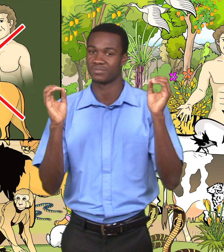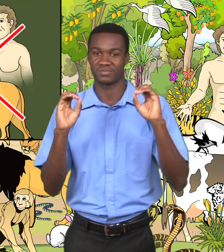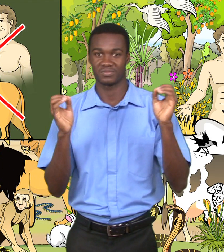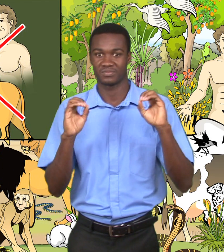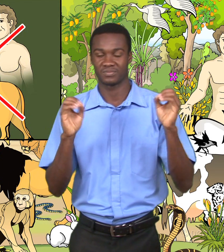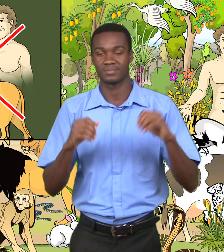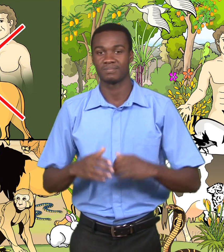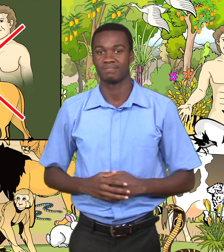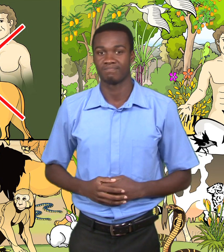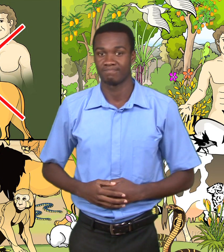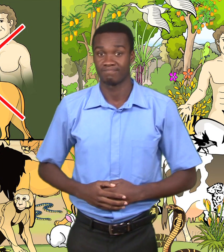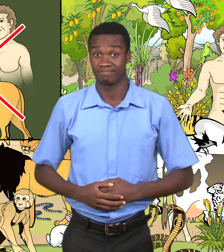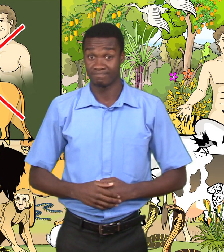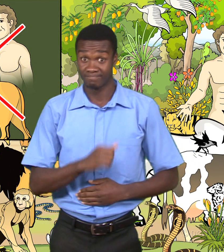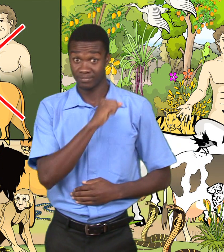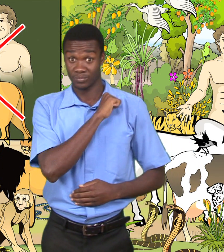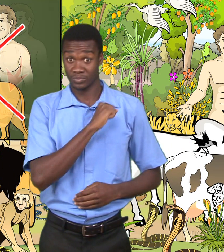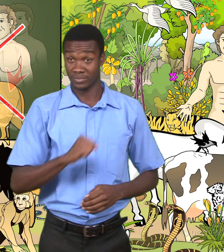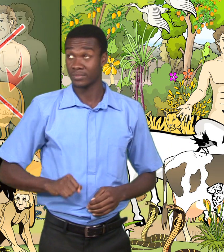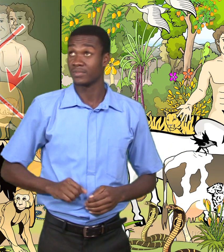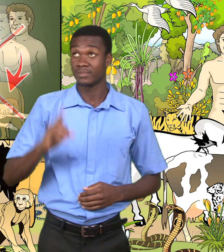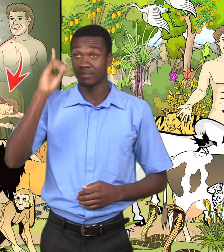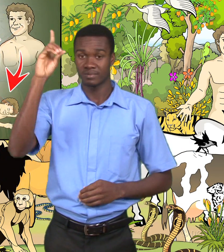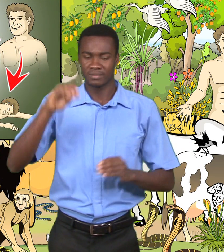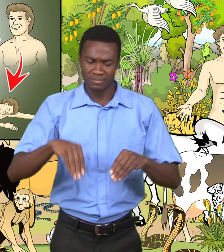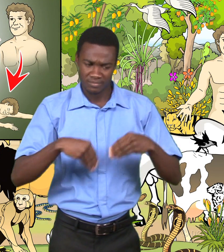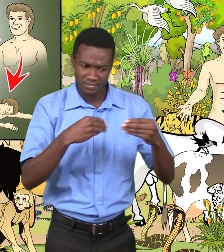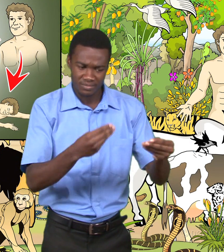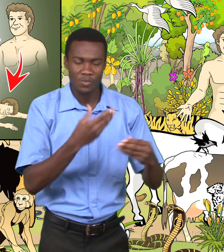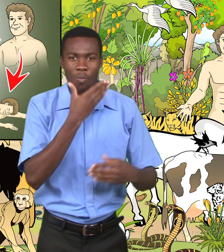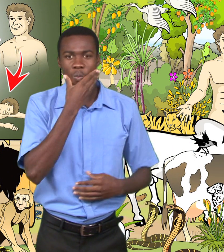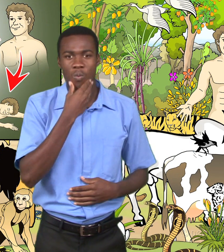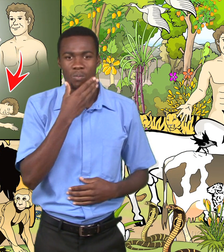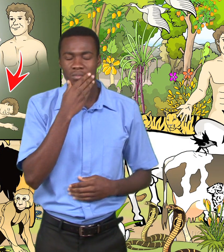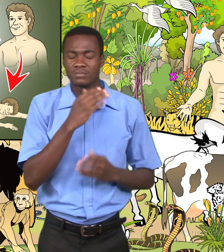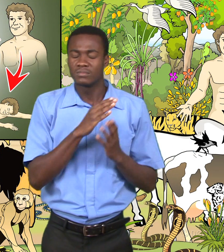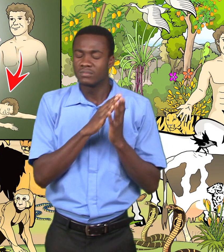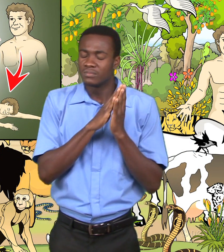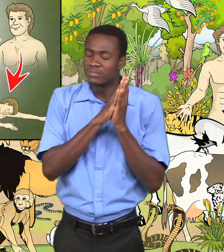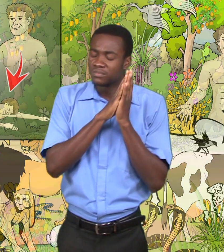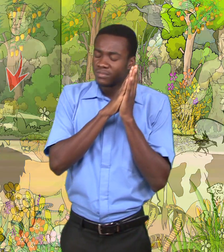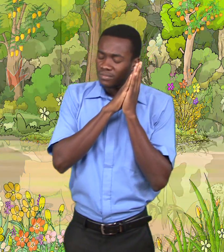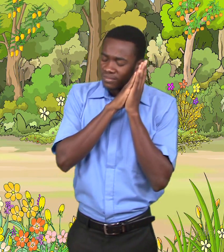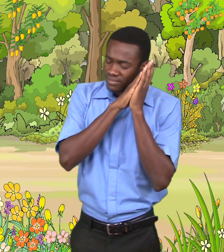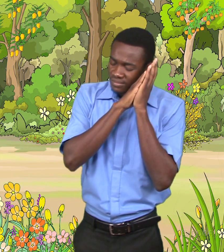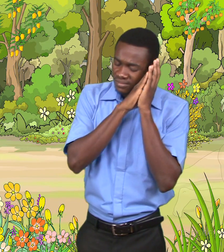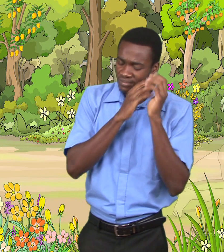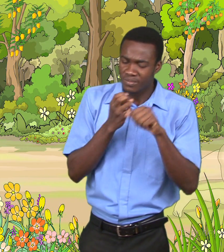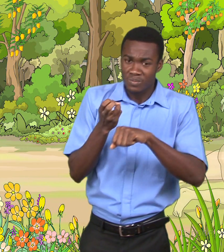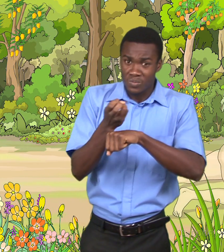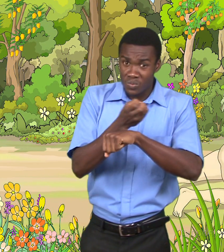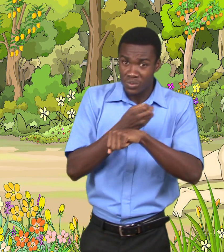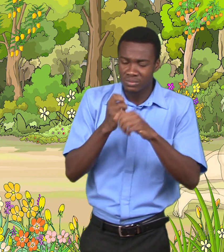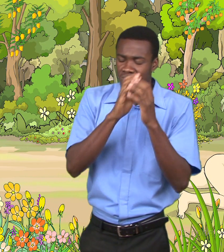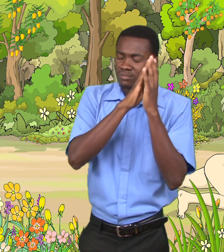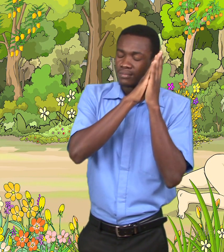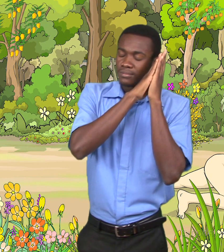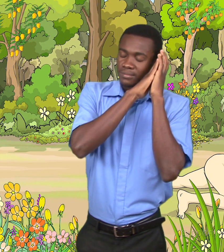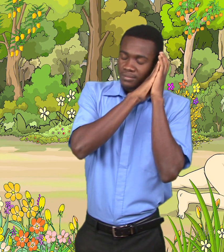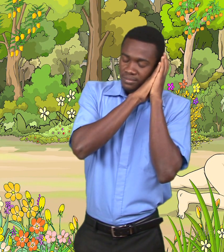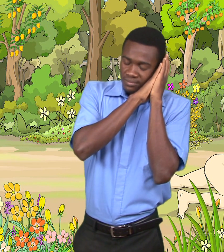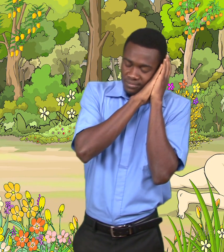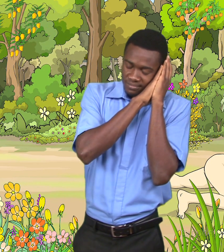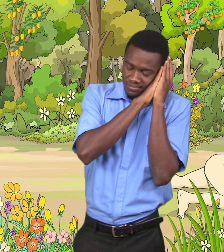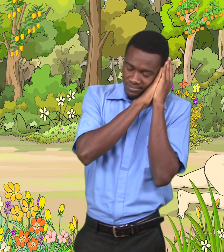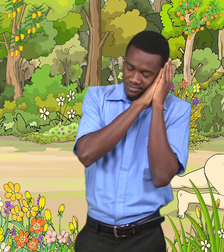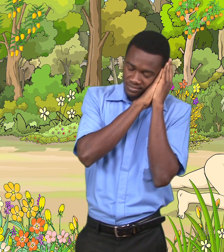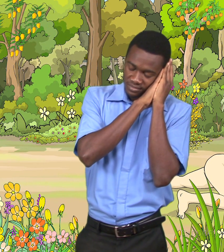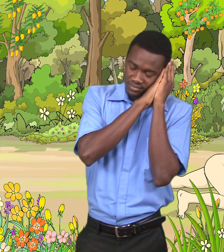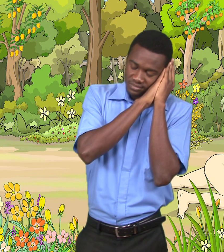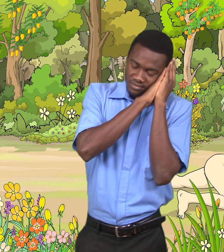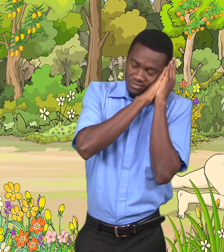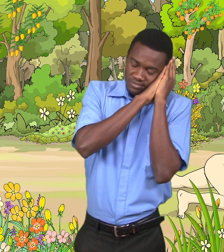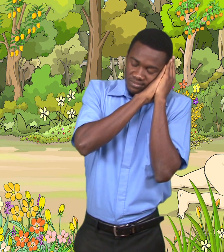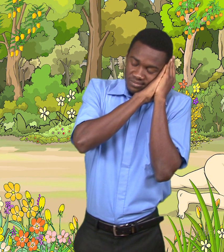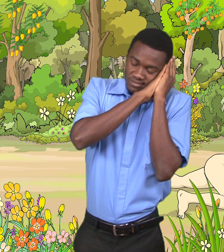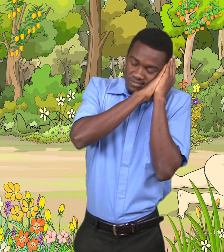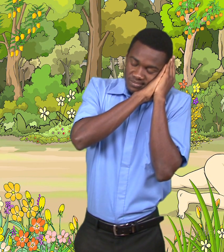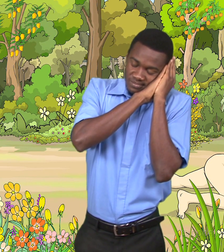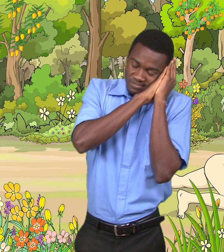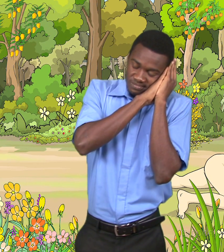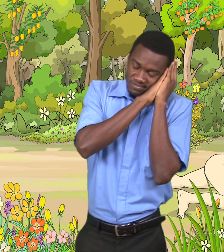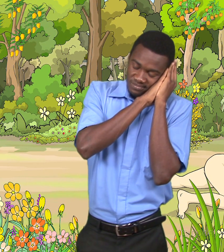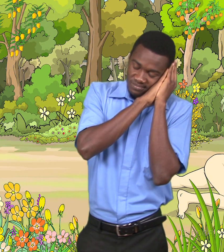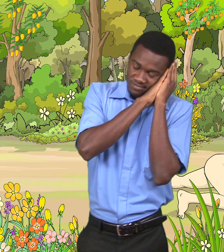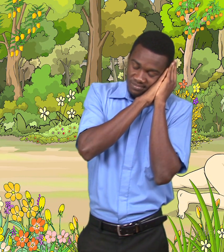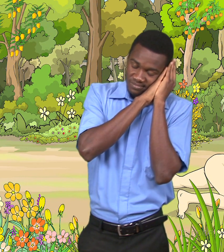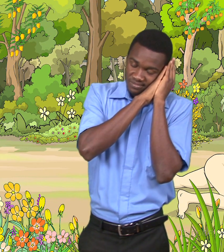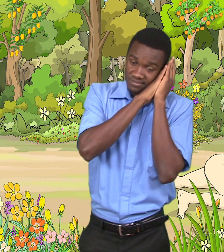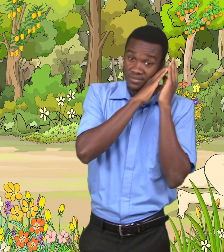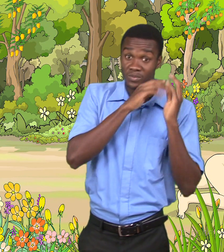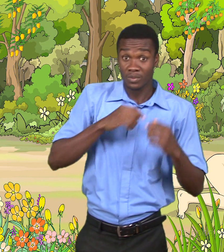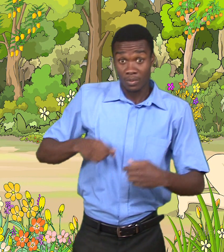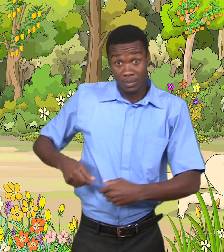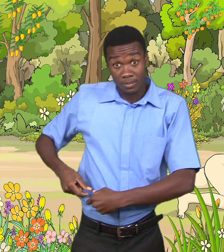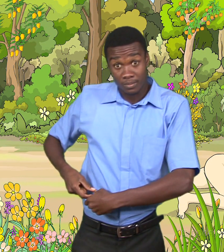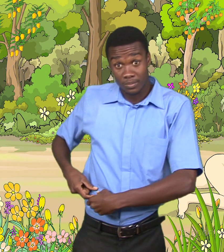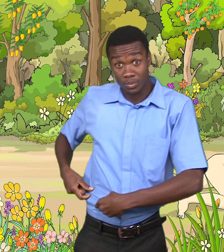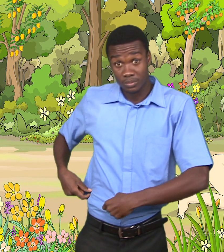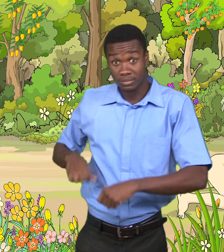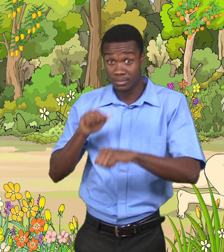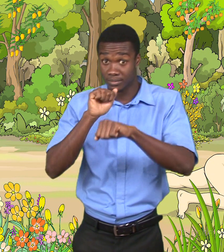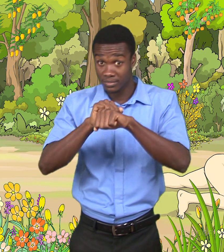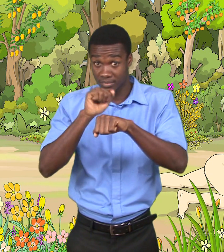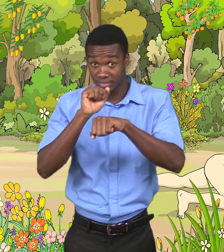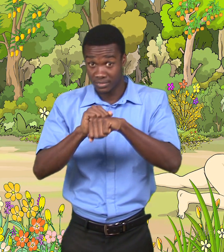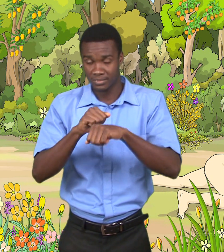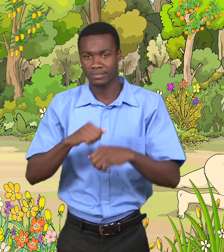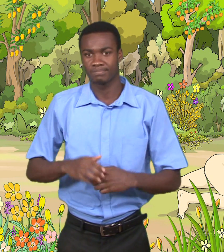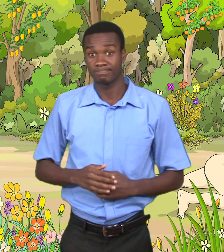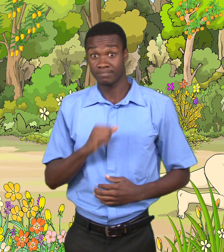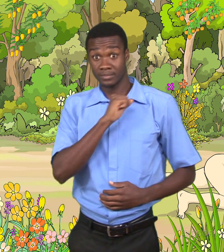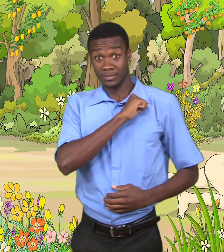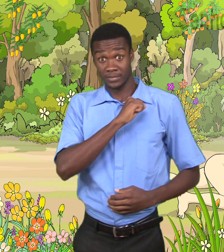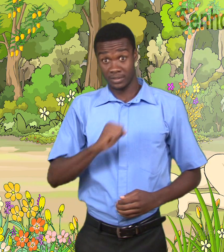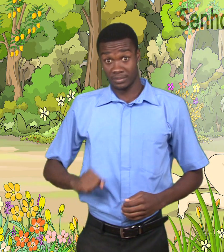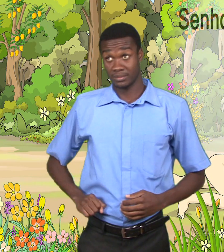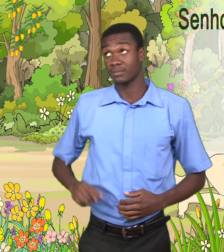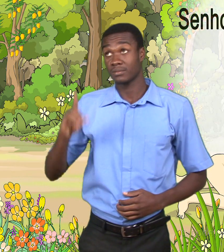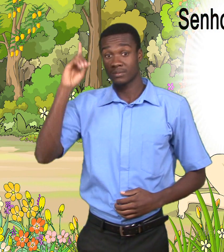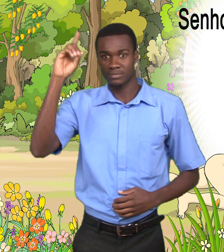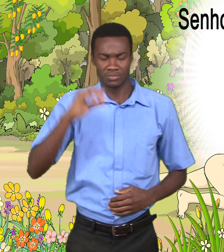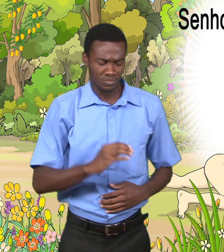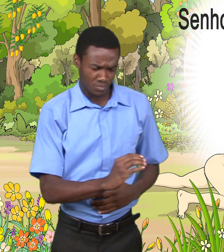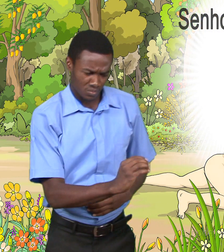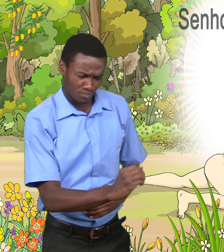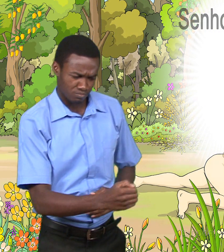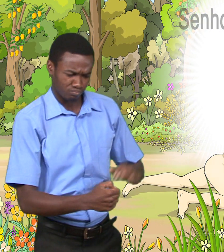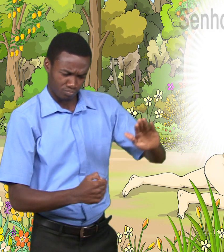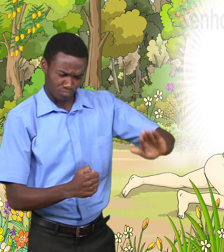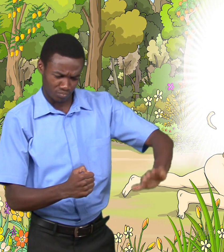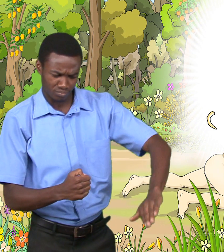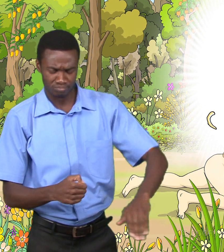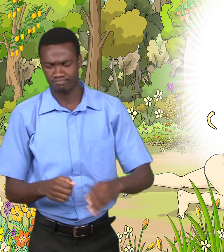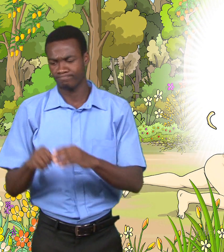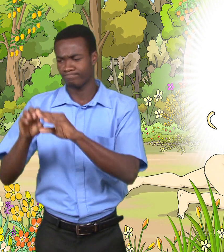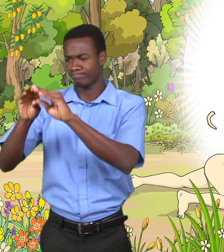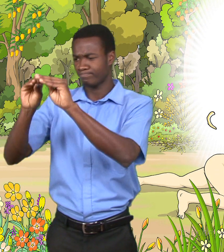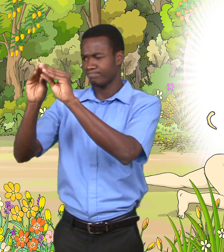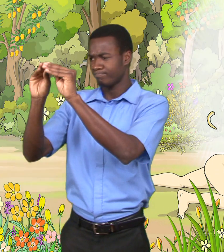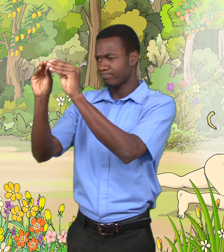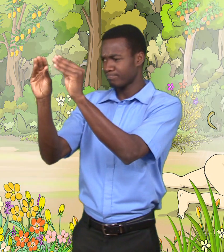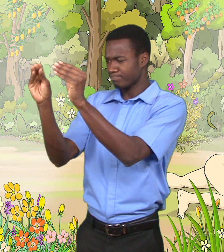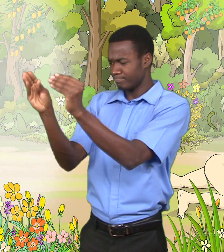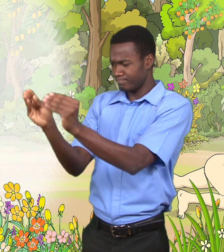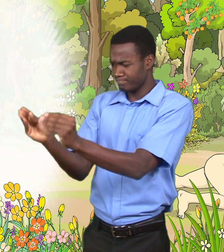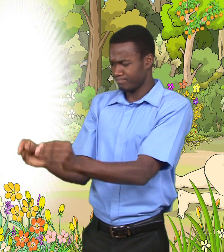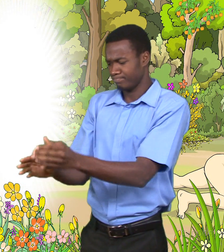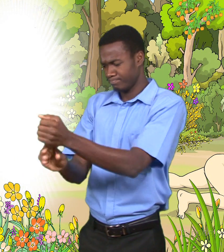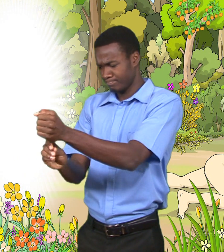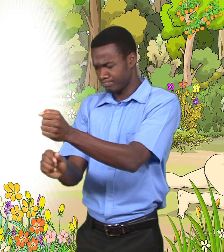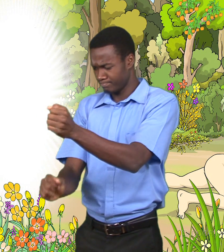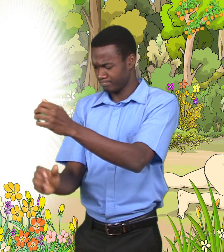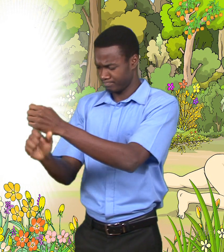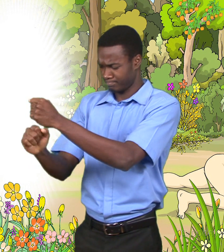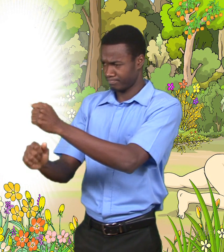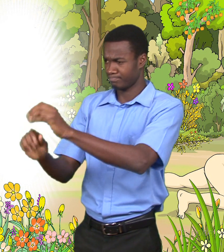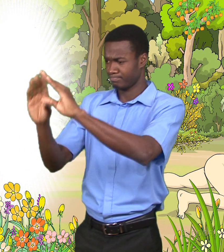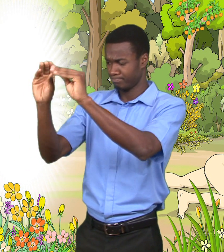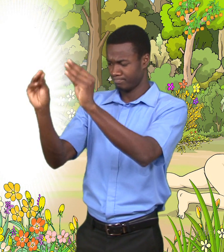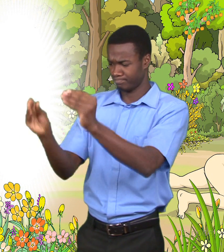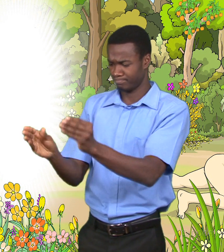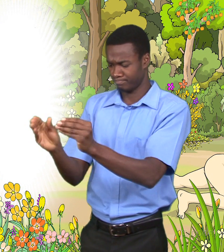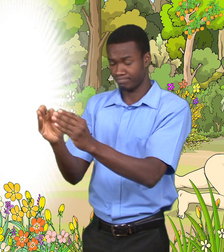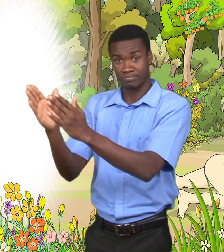So the LORD God caused the man to fall into a deep sleep, and while he slept, He took one of the man’s ribs and closed up the area with flesh.